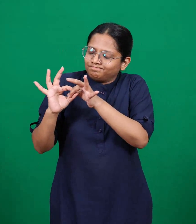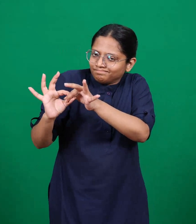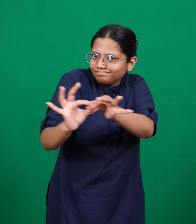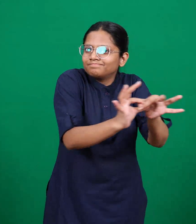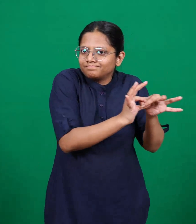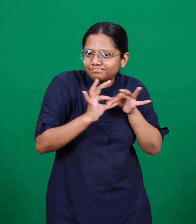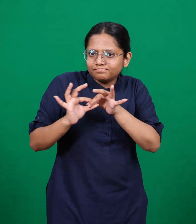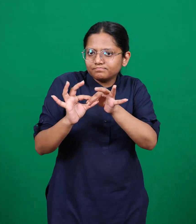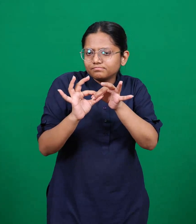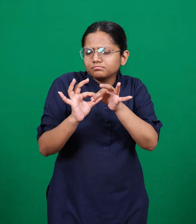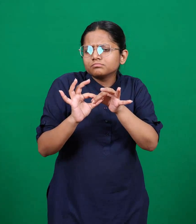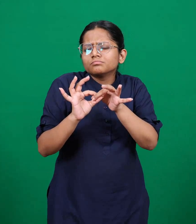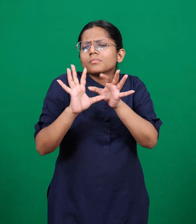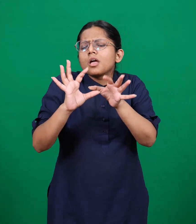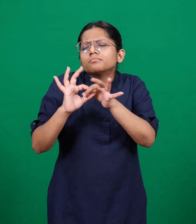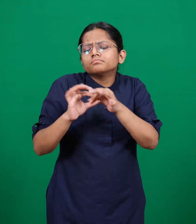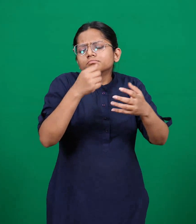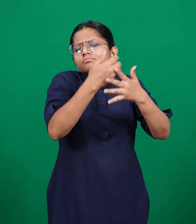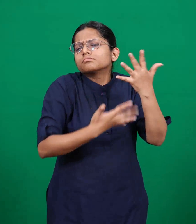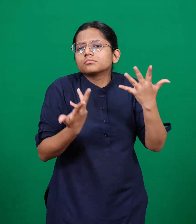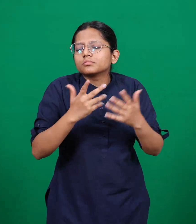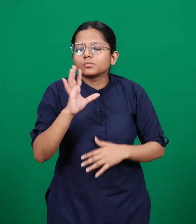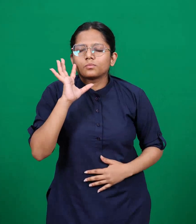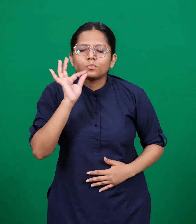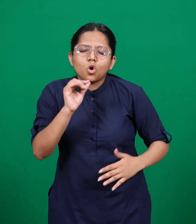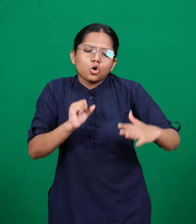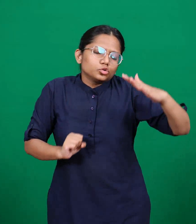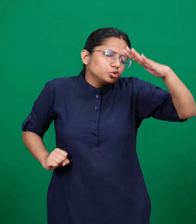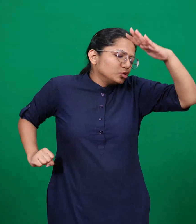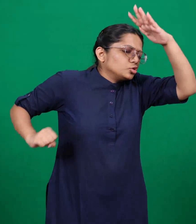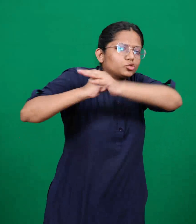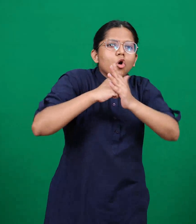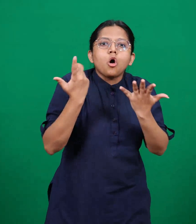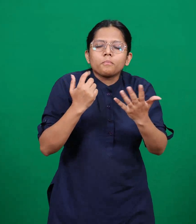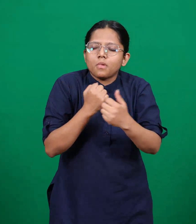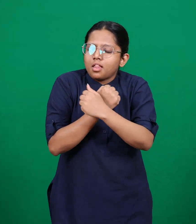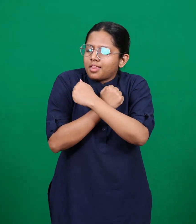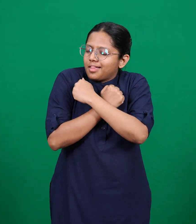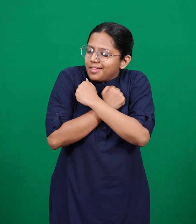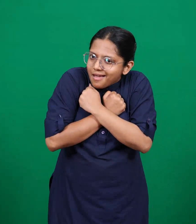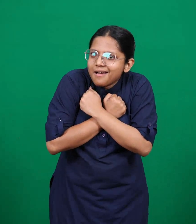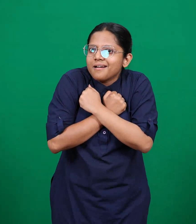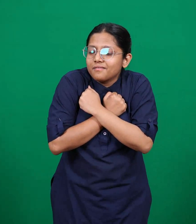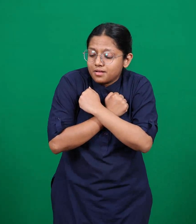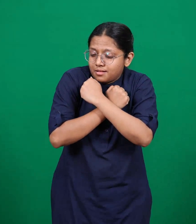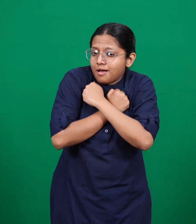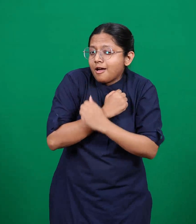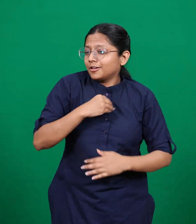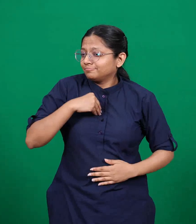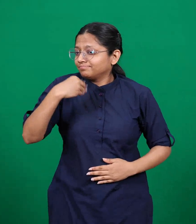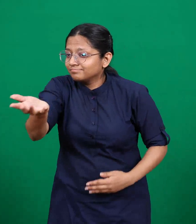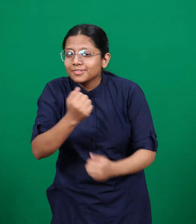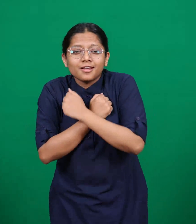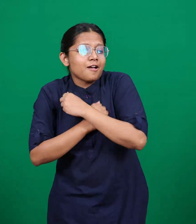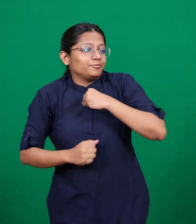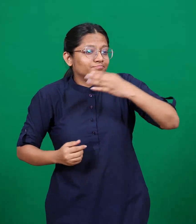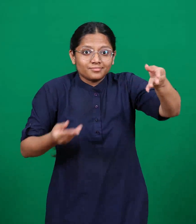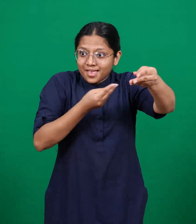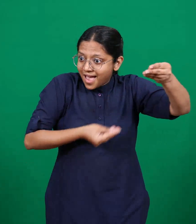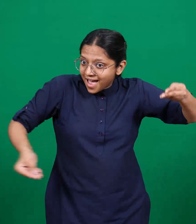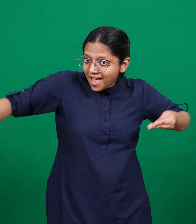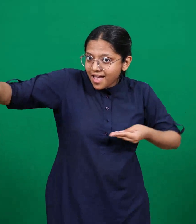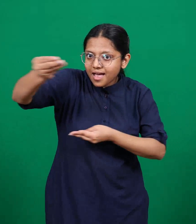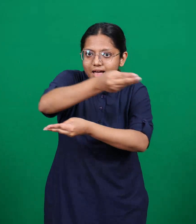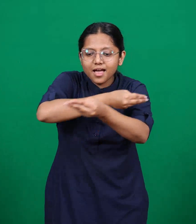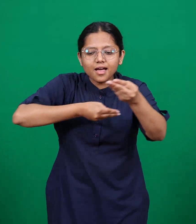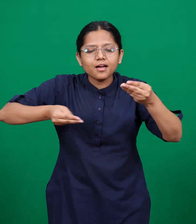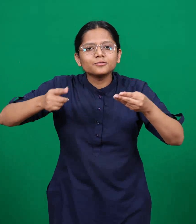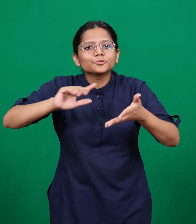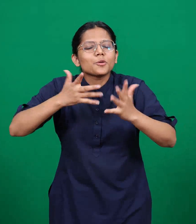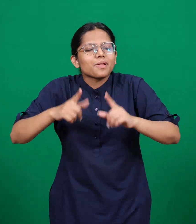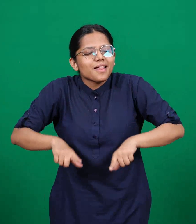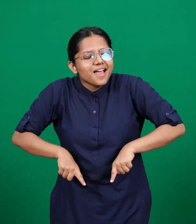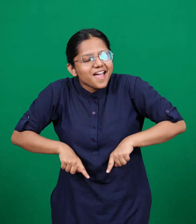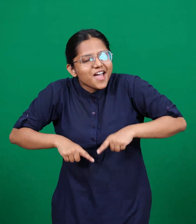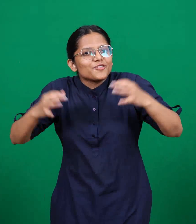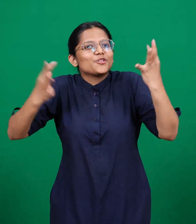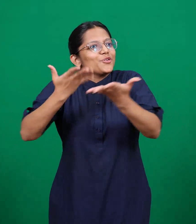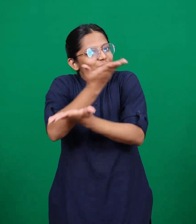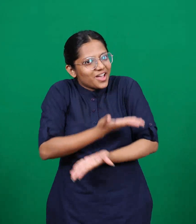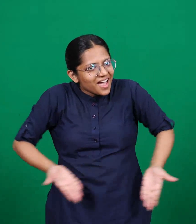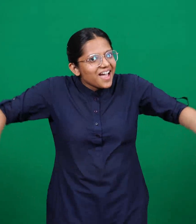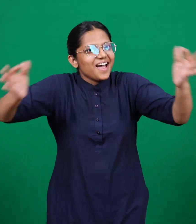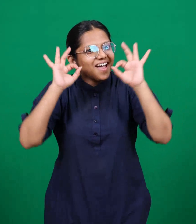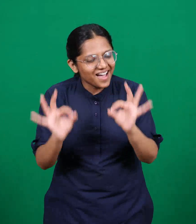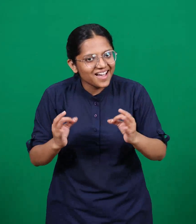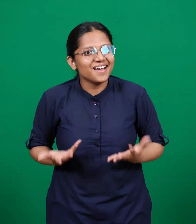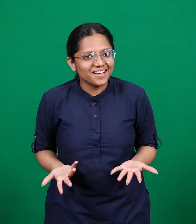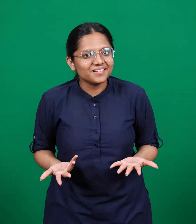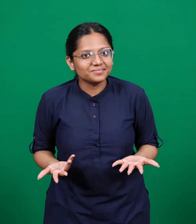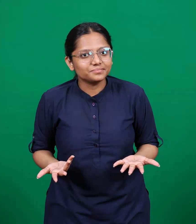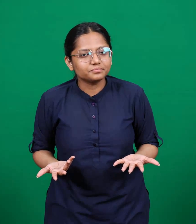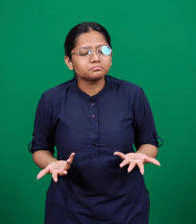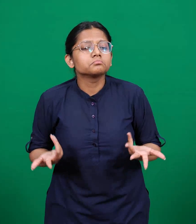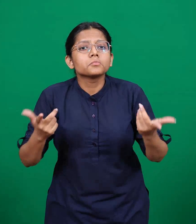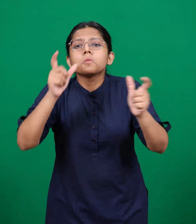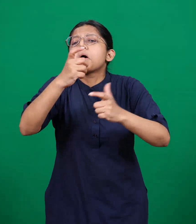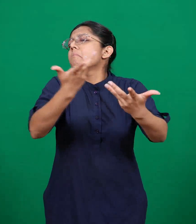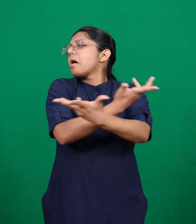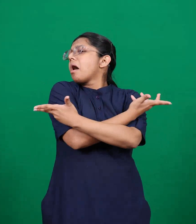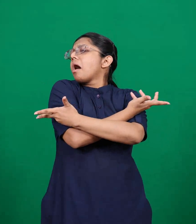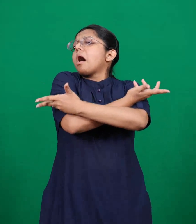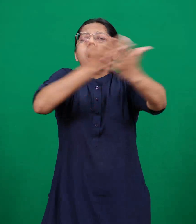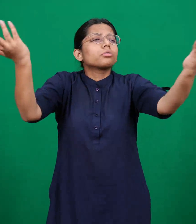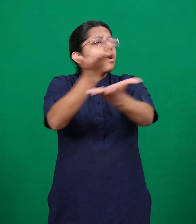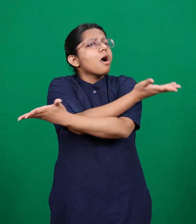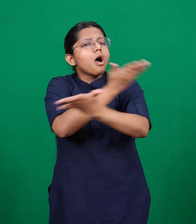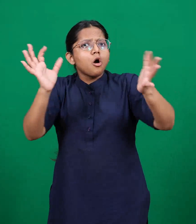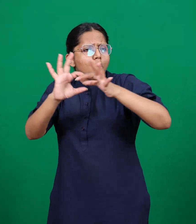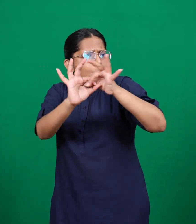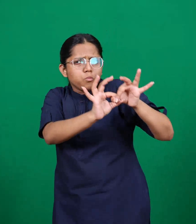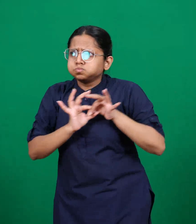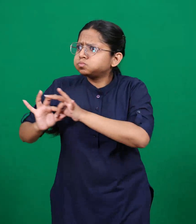Forgive as the Lord forgave you.